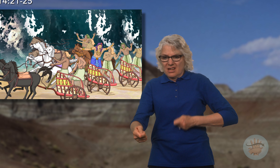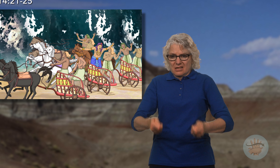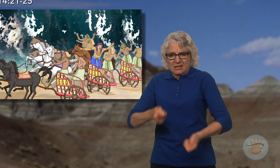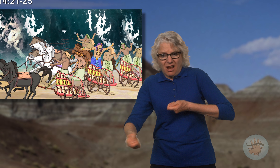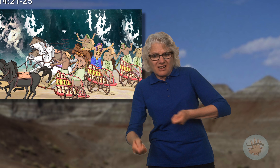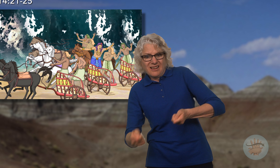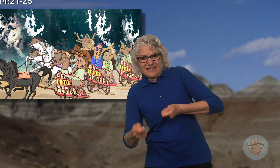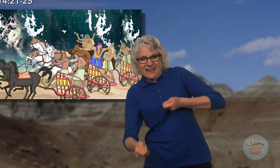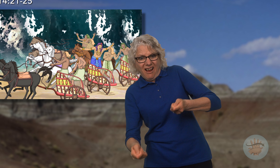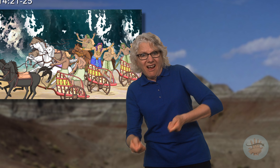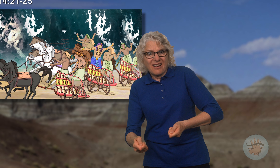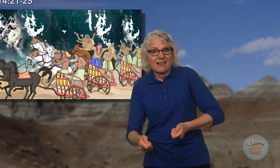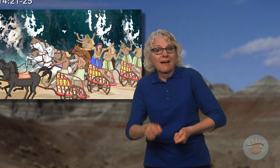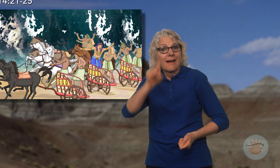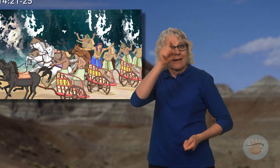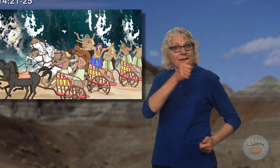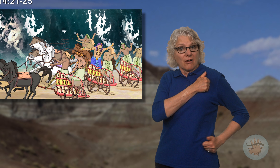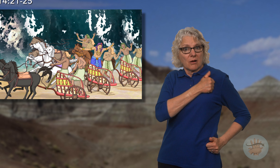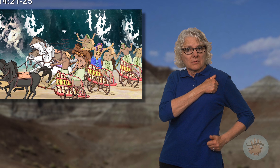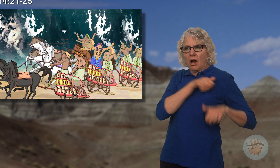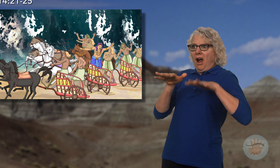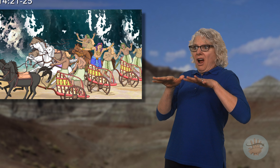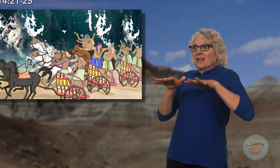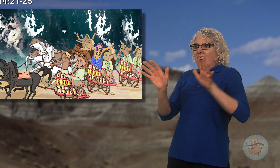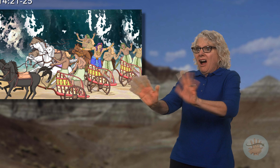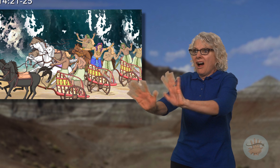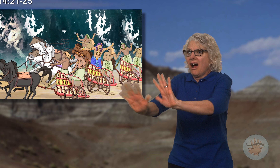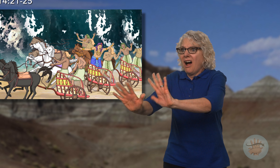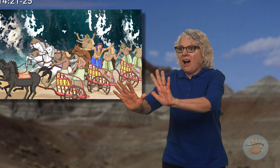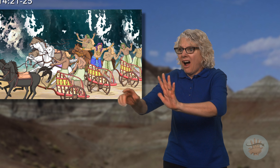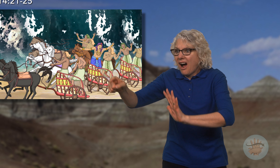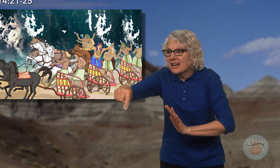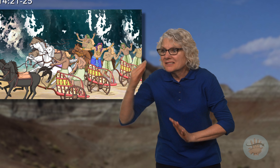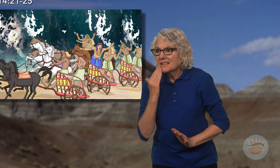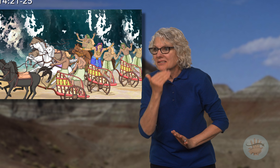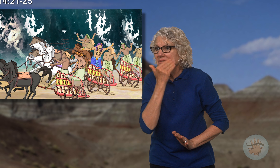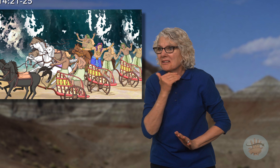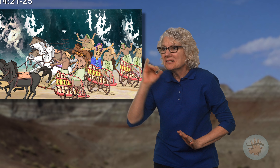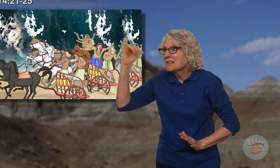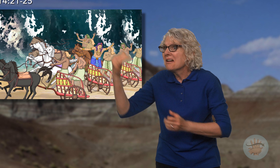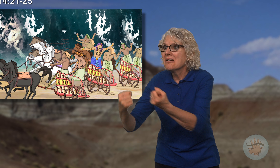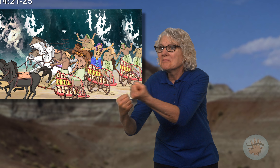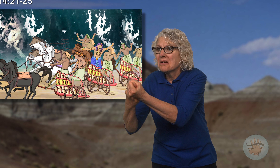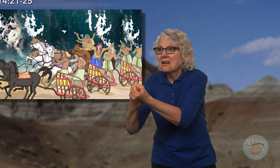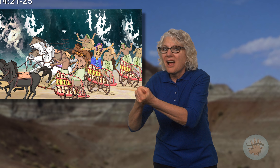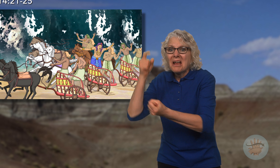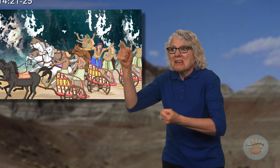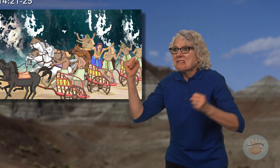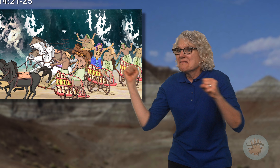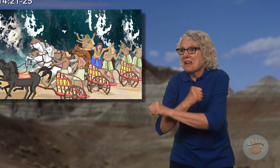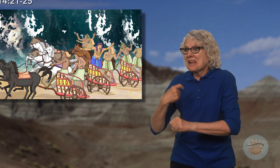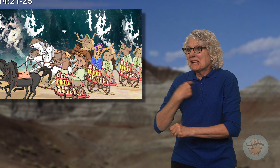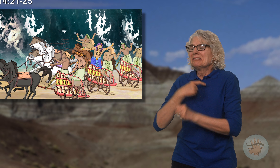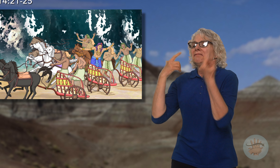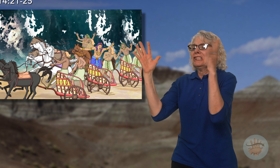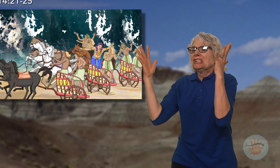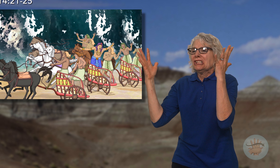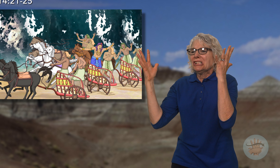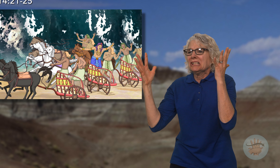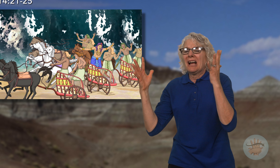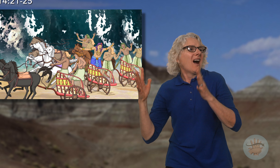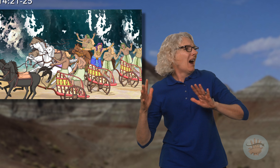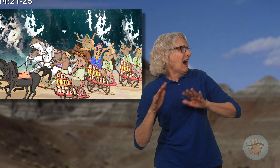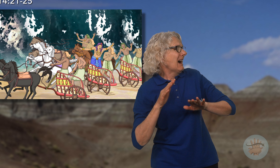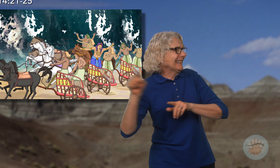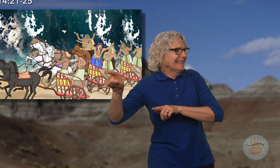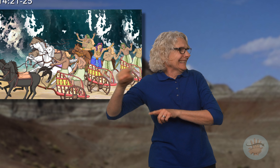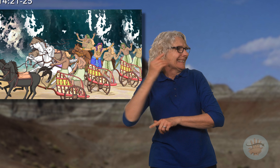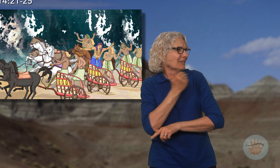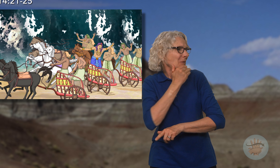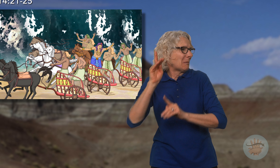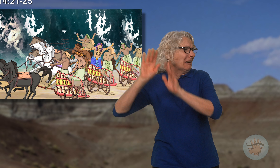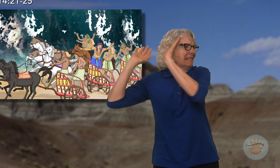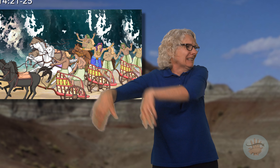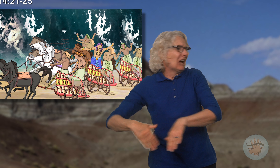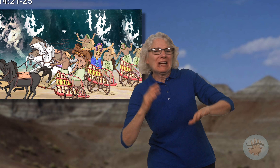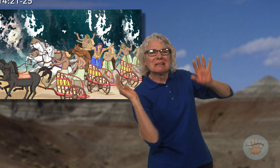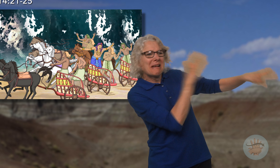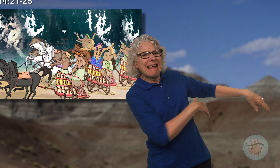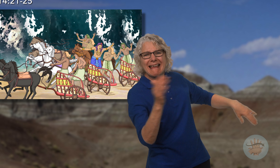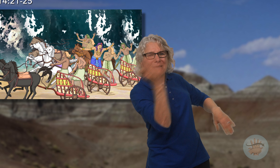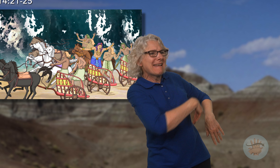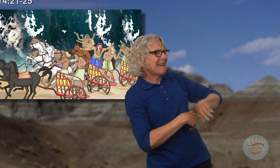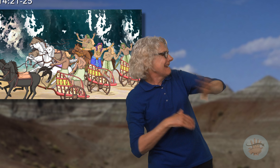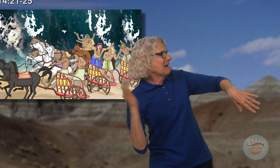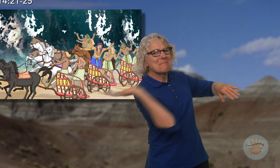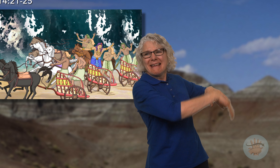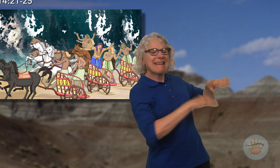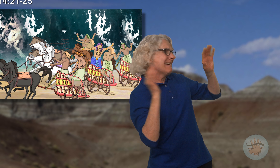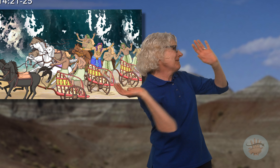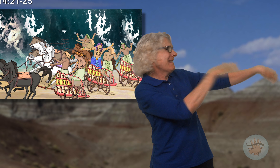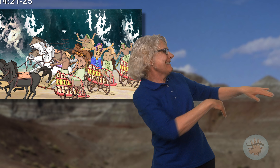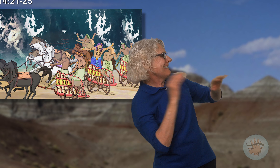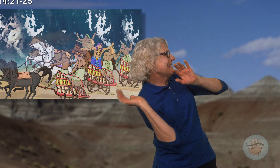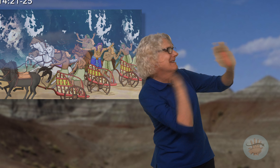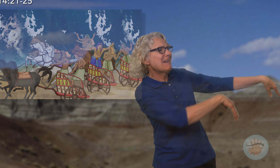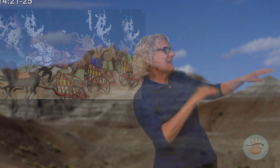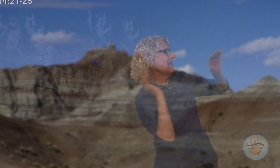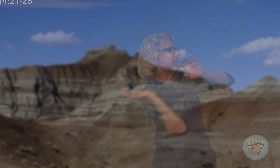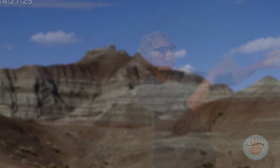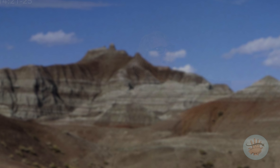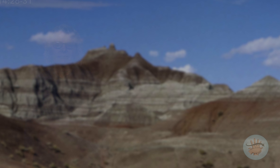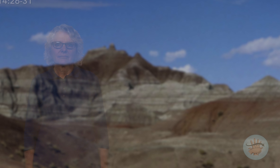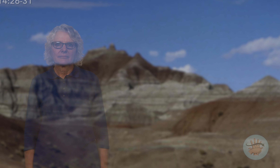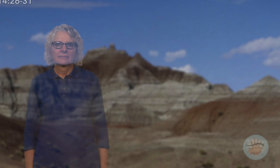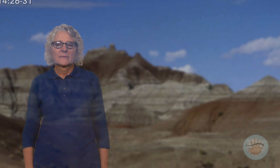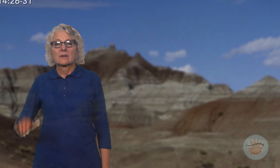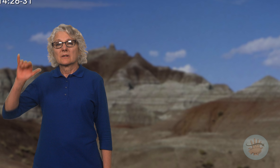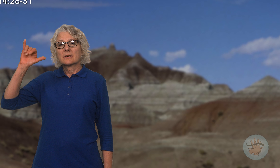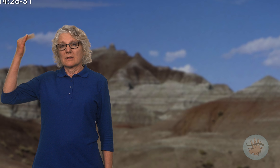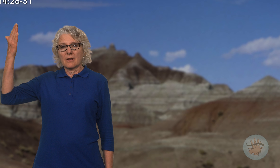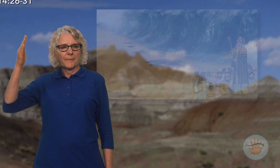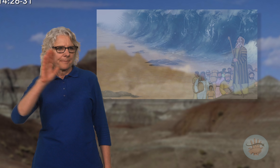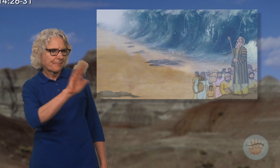He caused their chariot wheels to wobble, so that they had difficulty driving. “Let us flee from the Israelites,” said the Egyptians, “for the LORD is fighting for them against Egypt!”